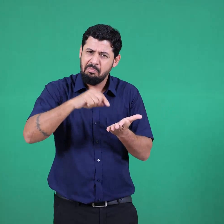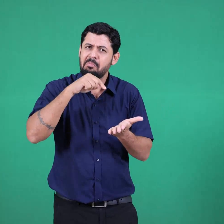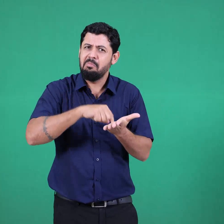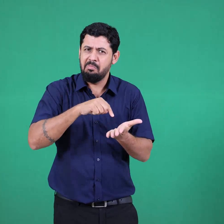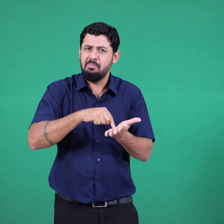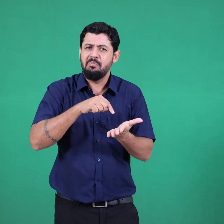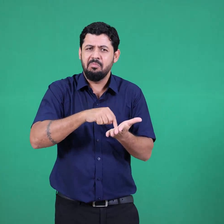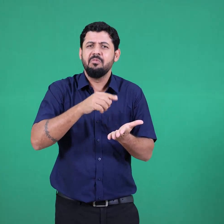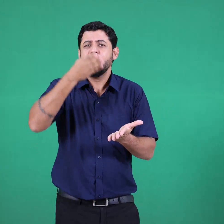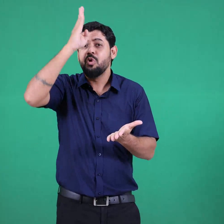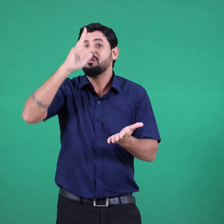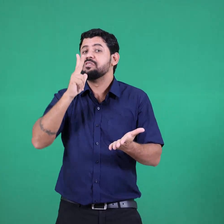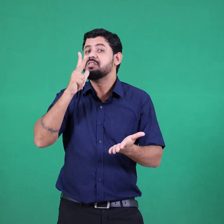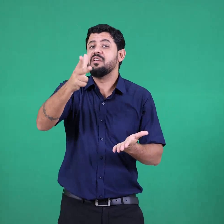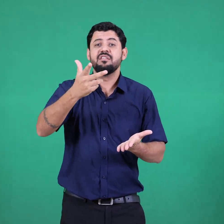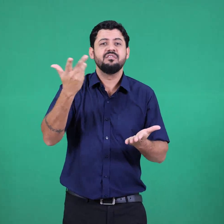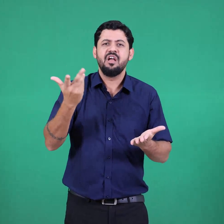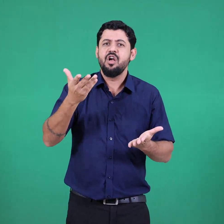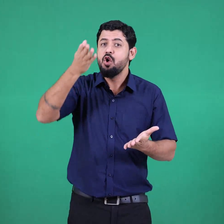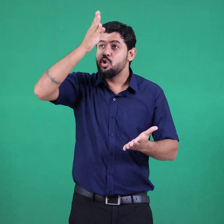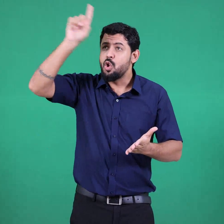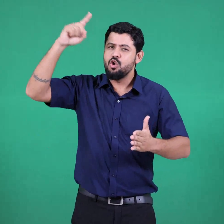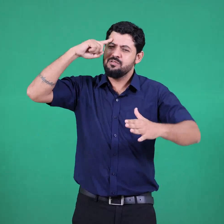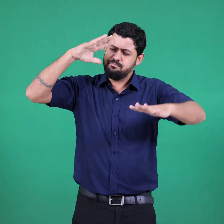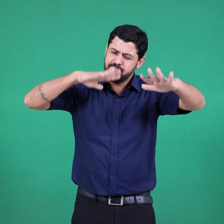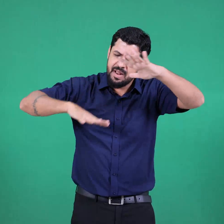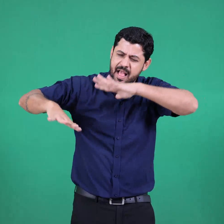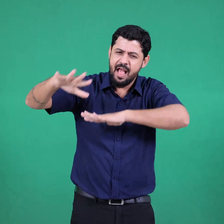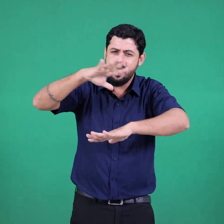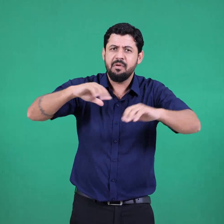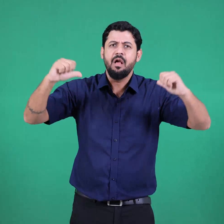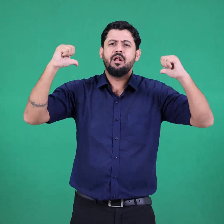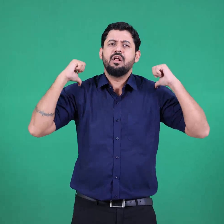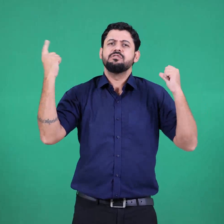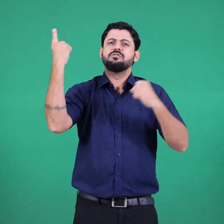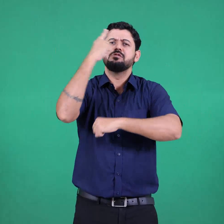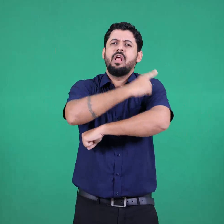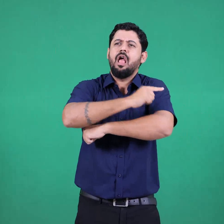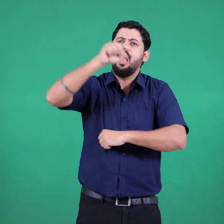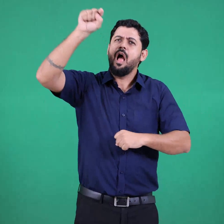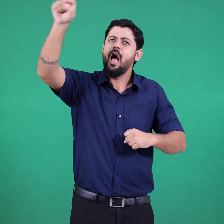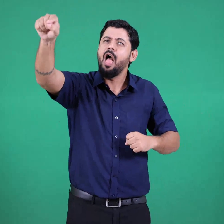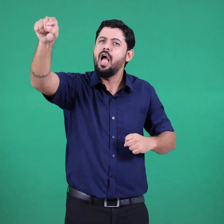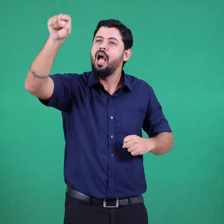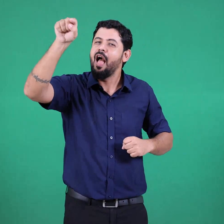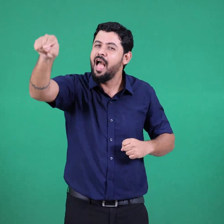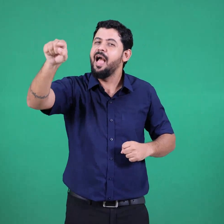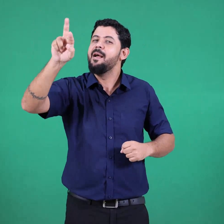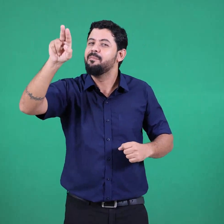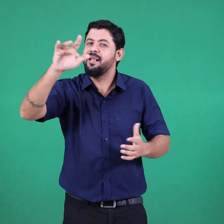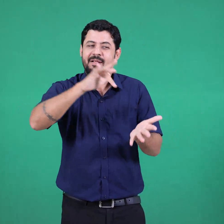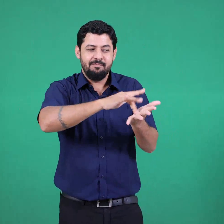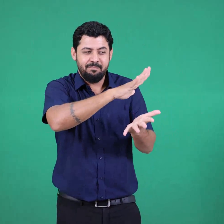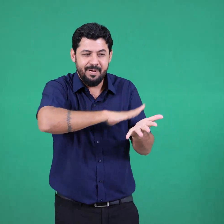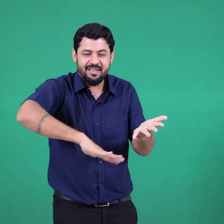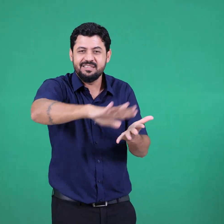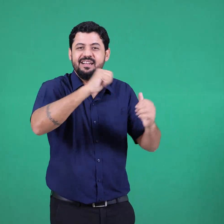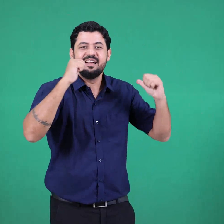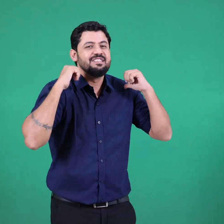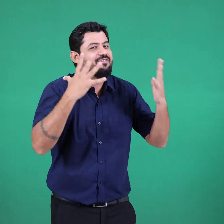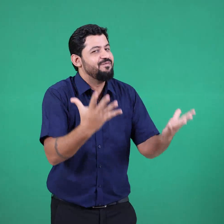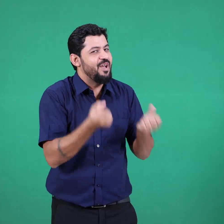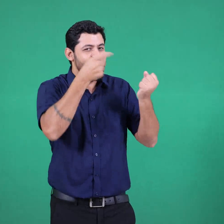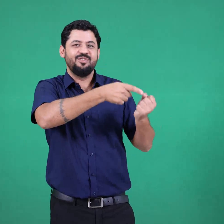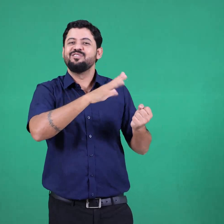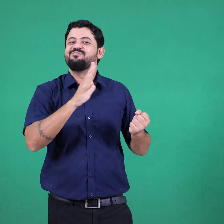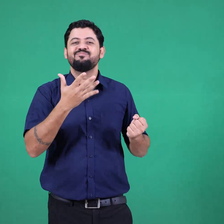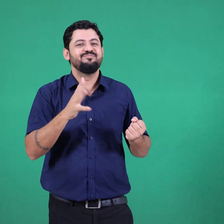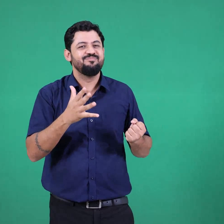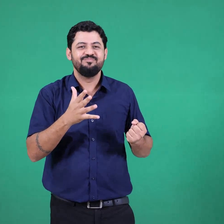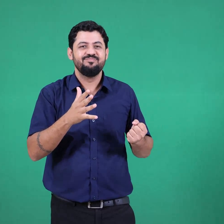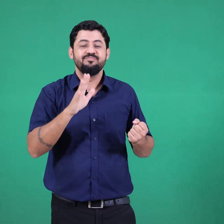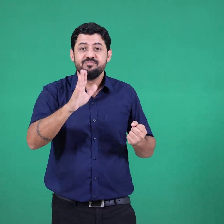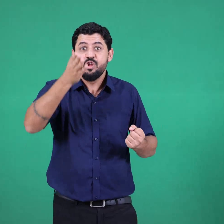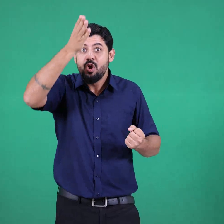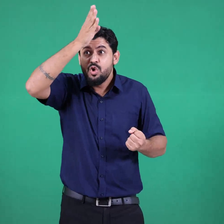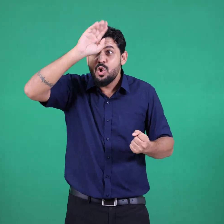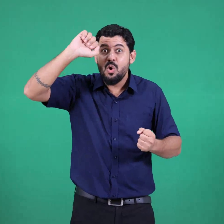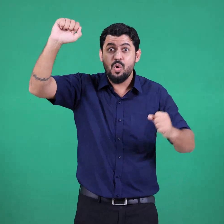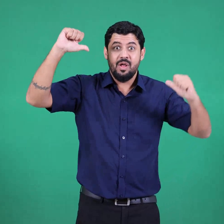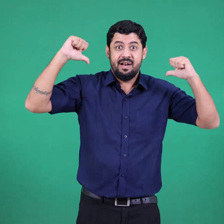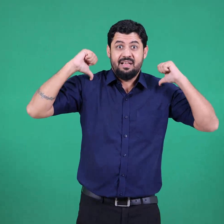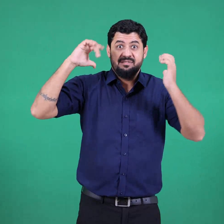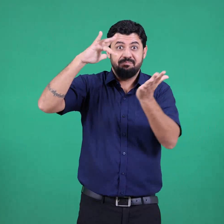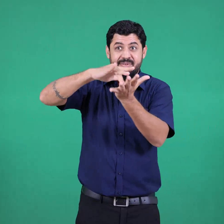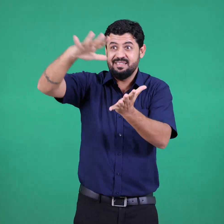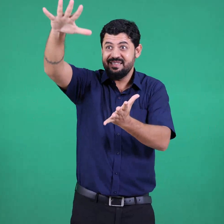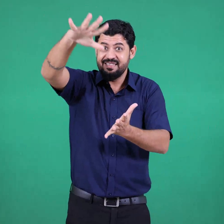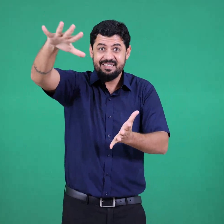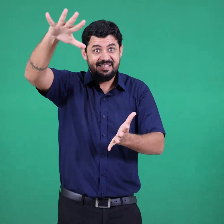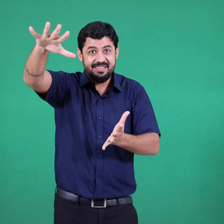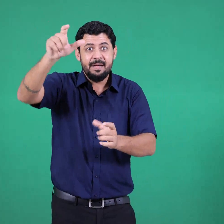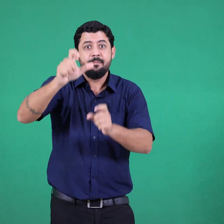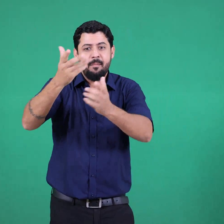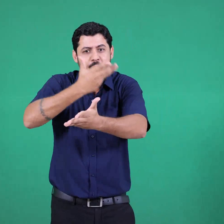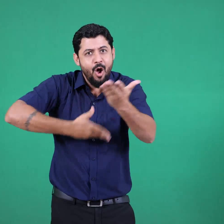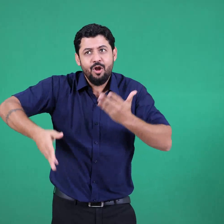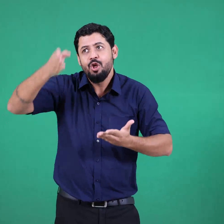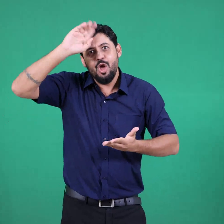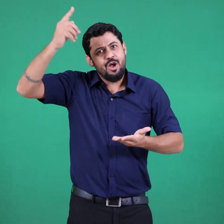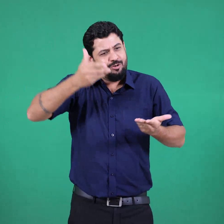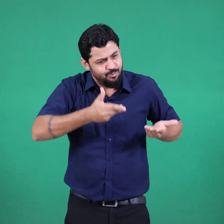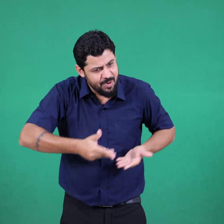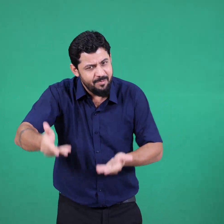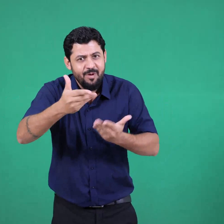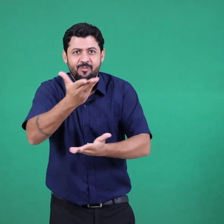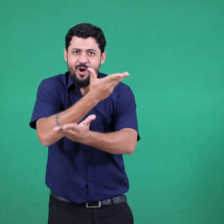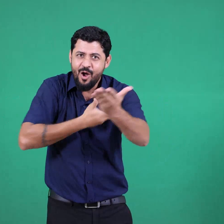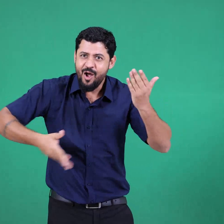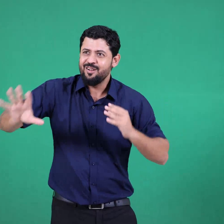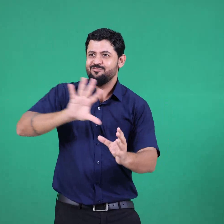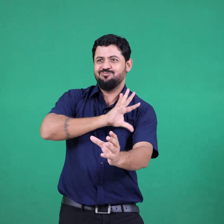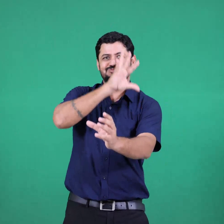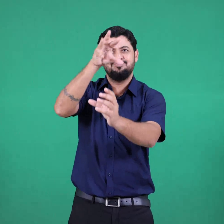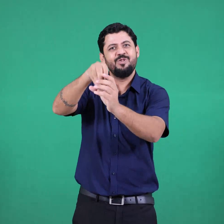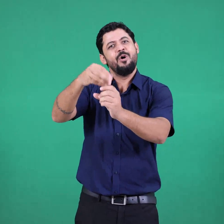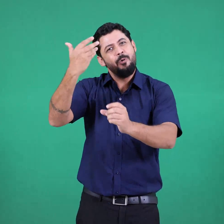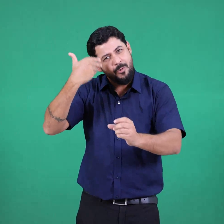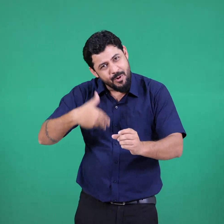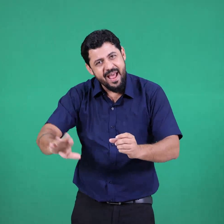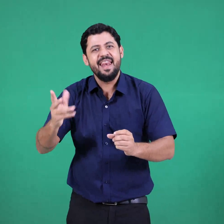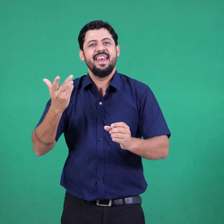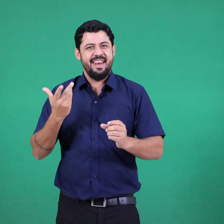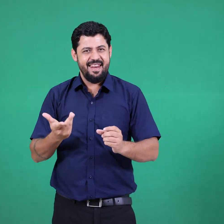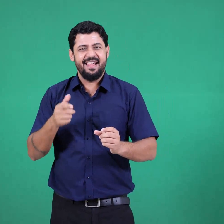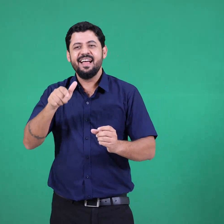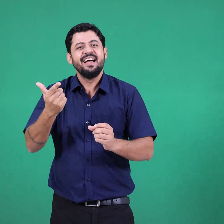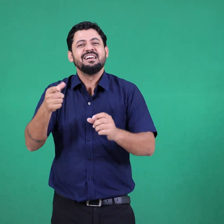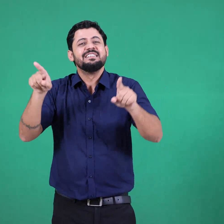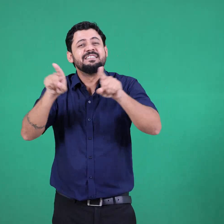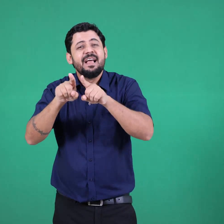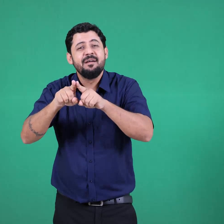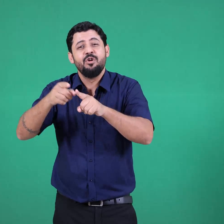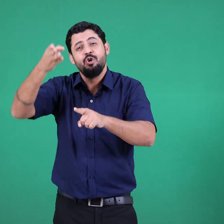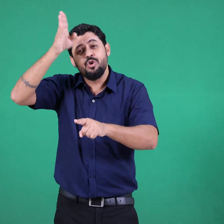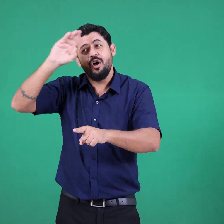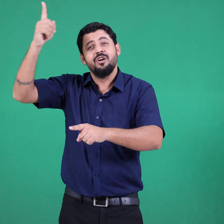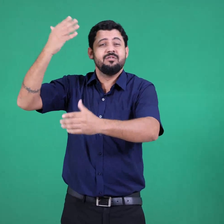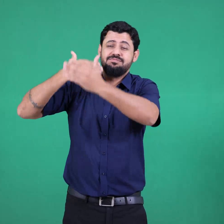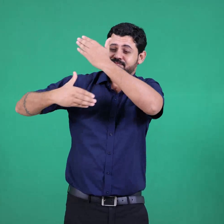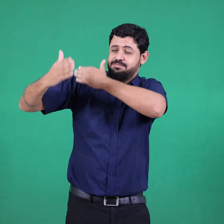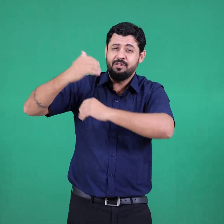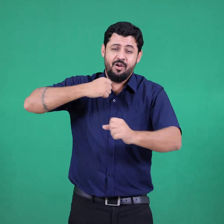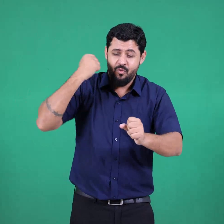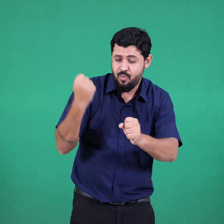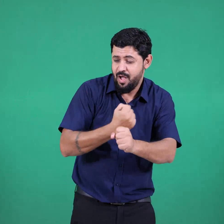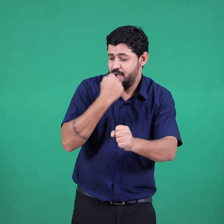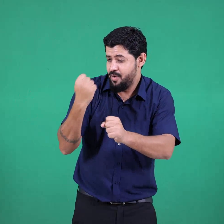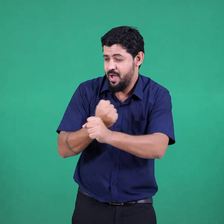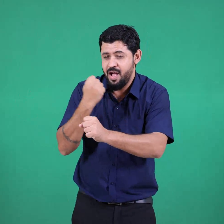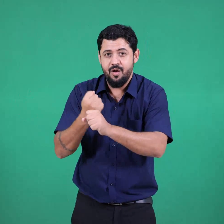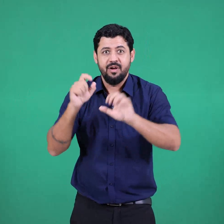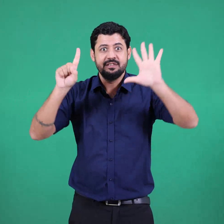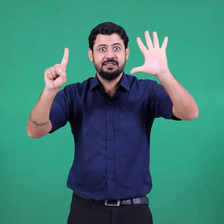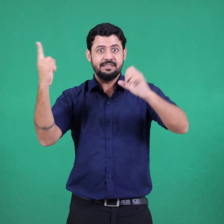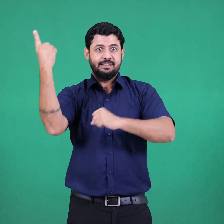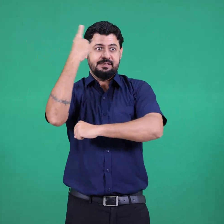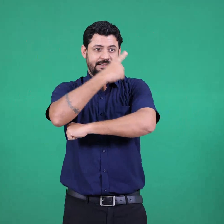There remains, then, a Sabbath rest for the people of God.